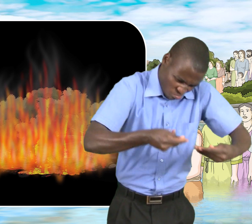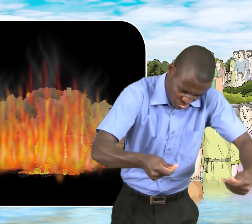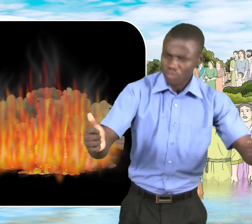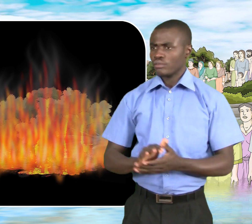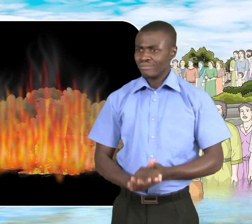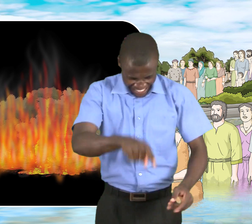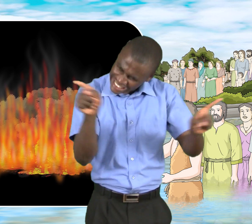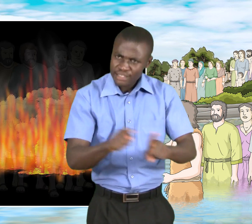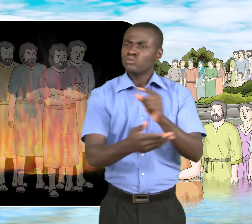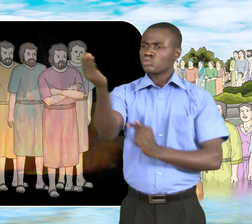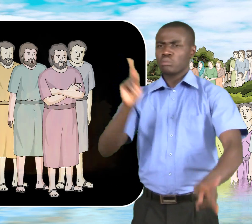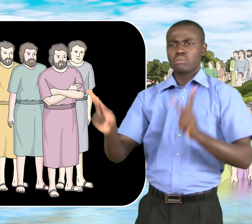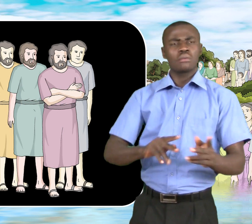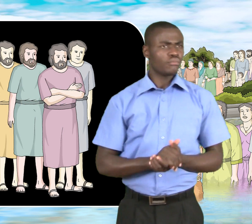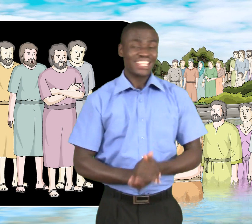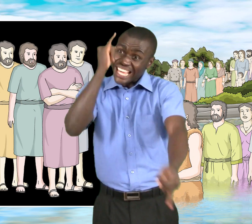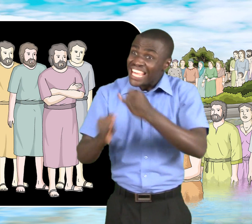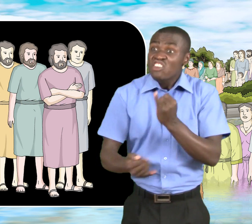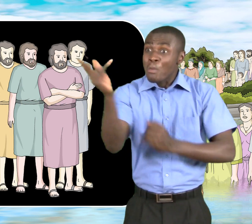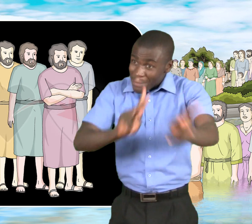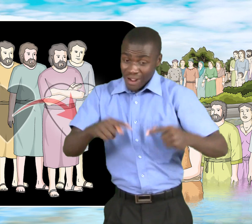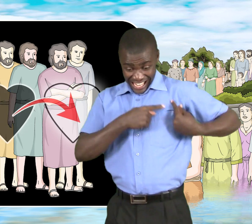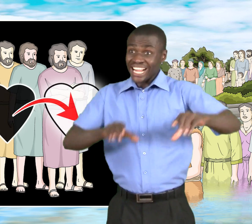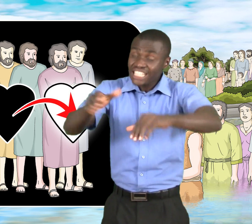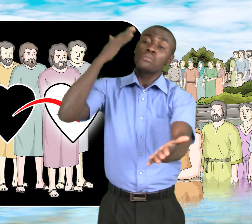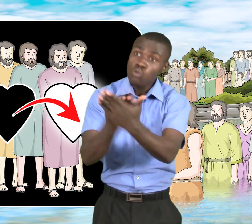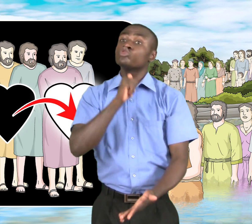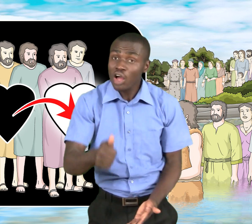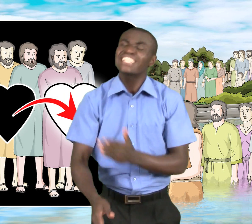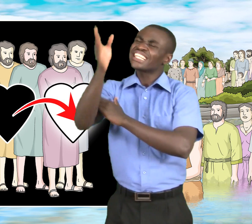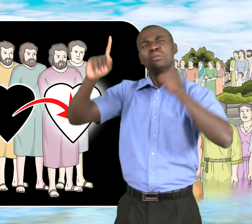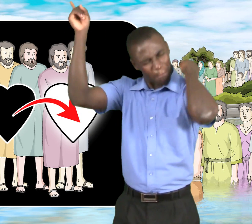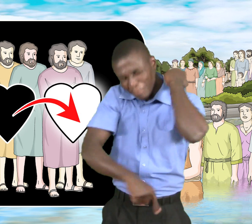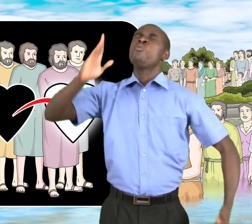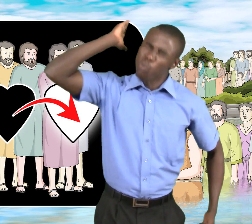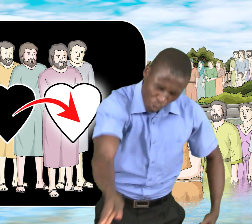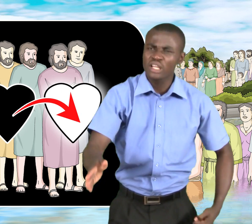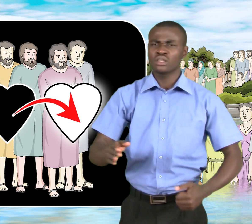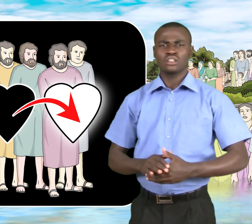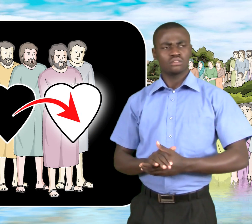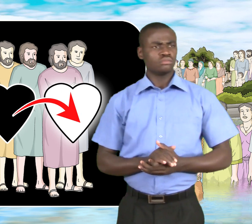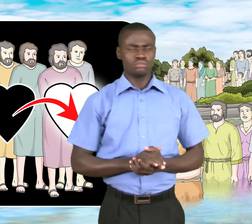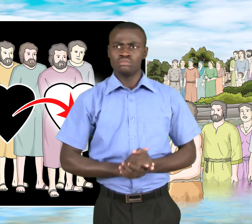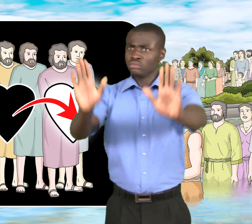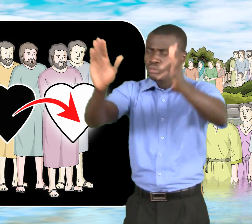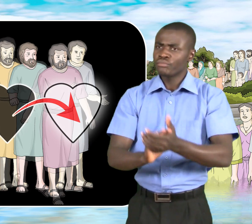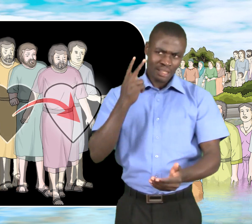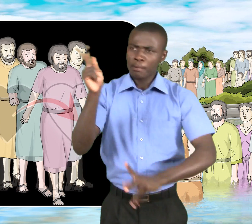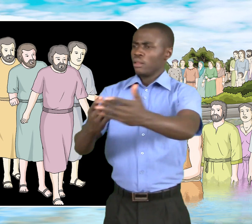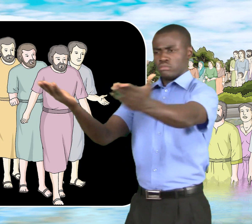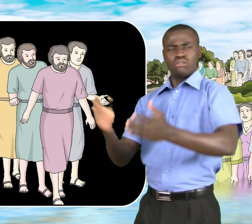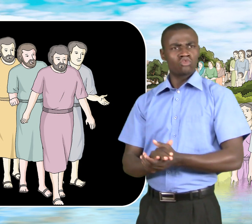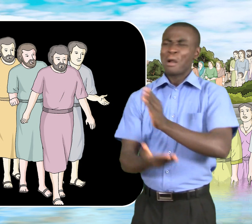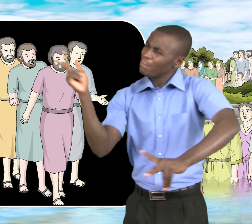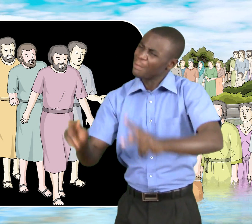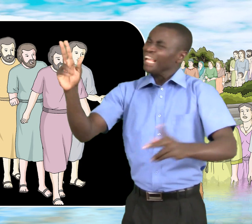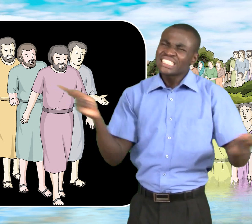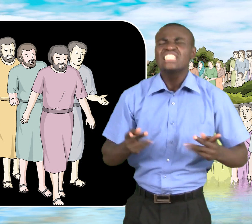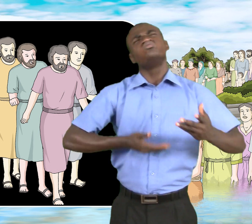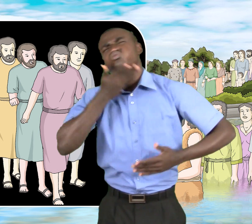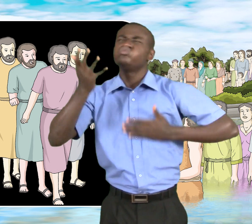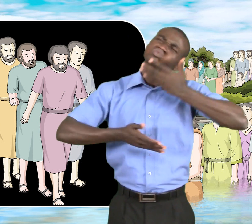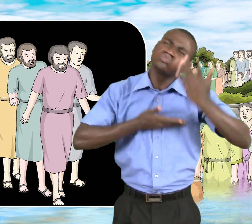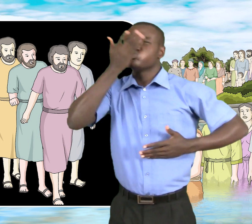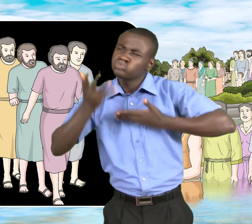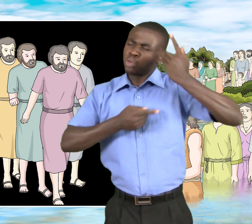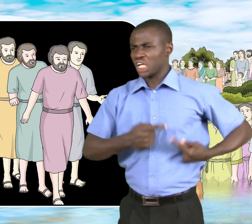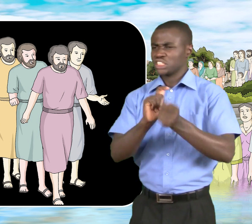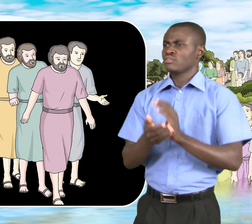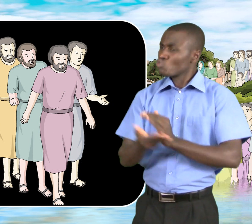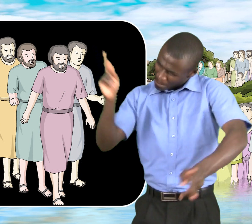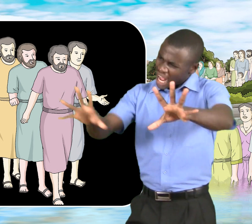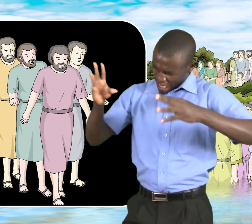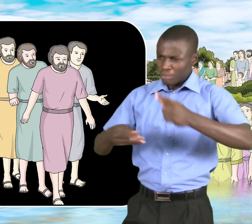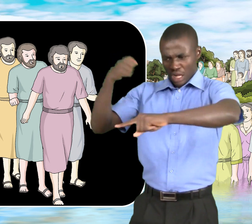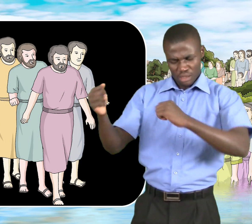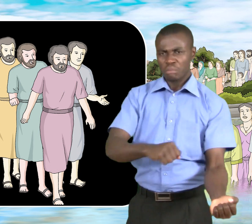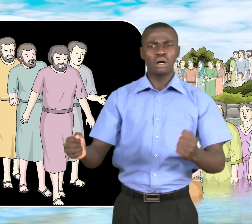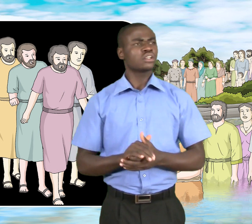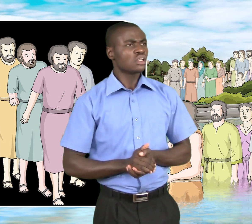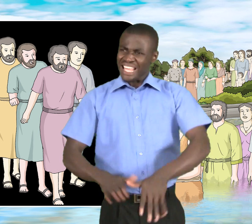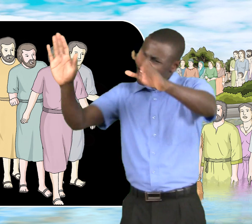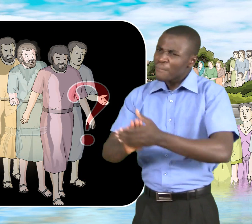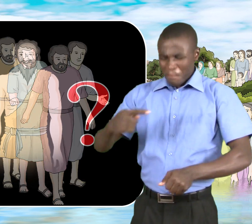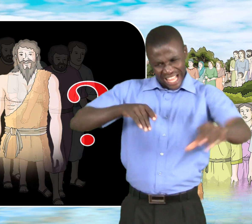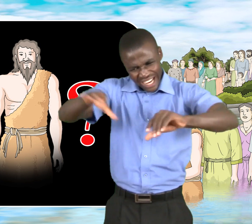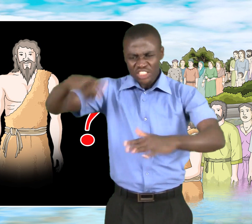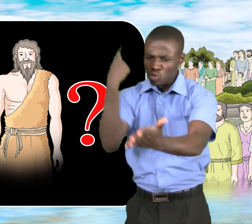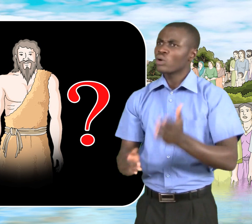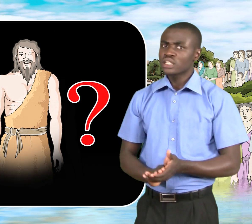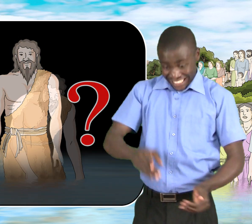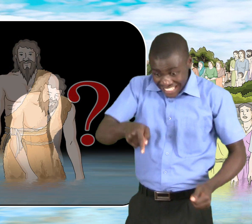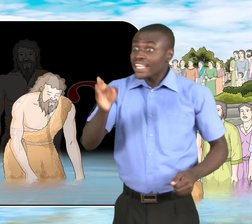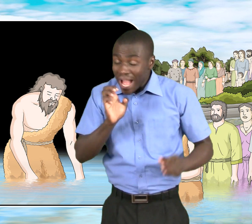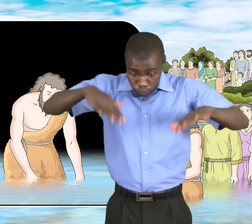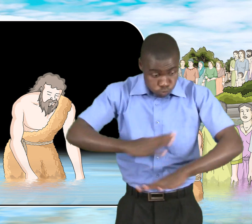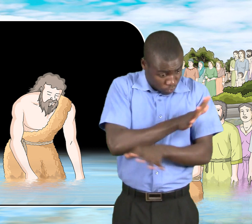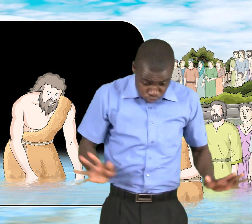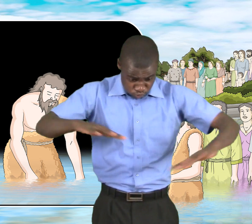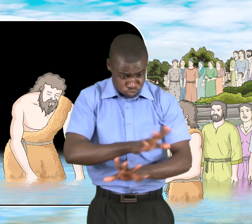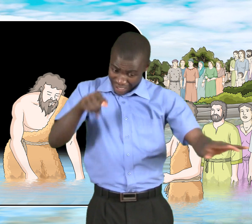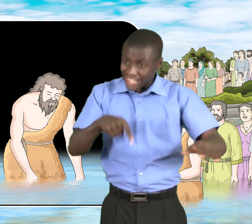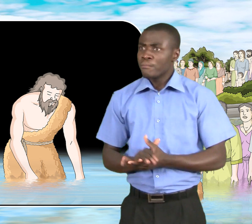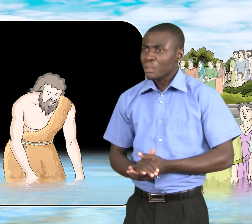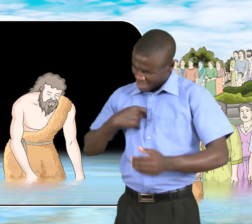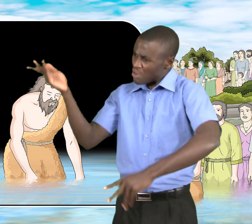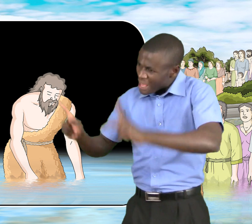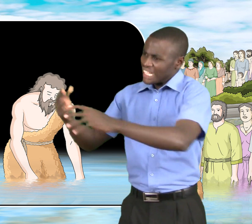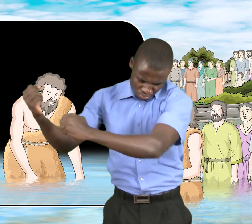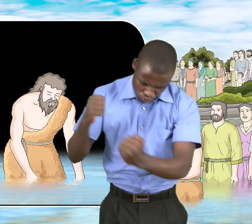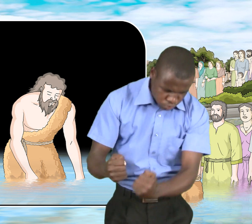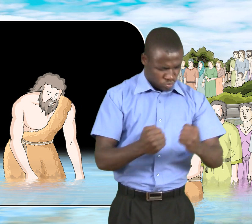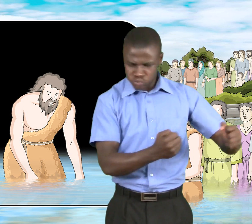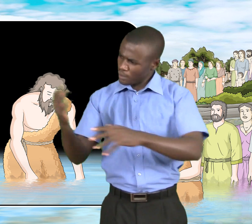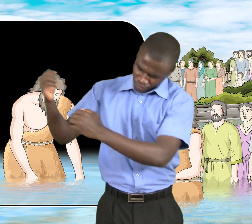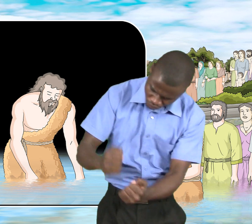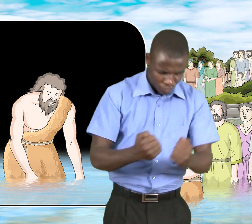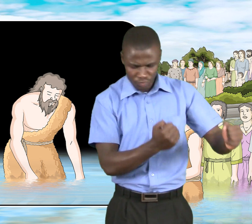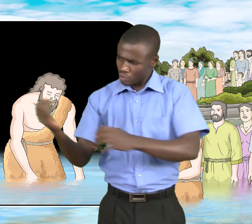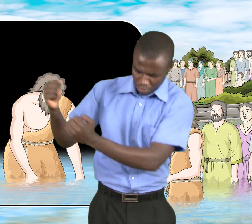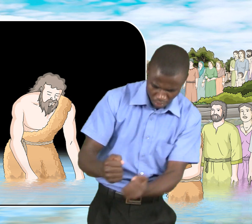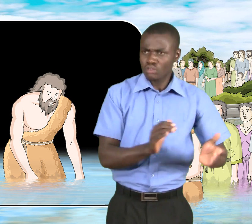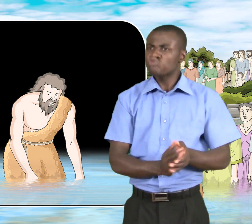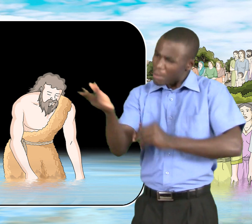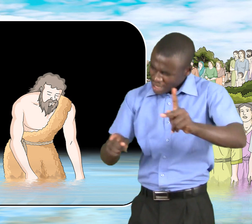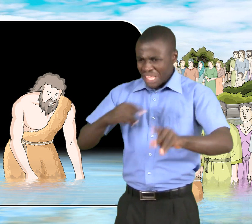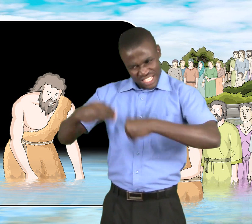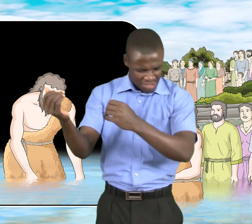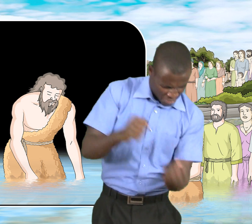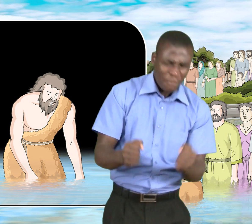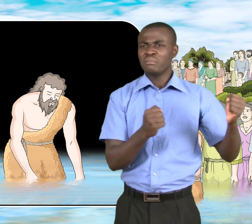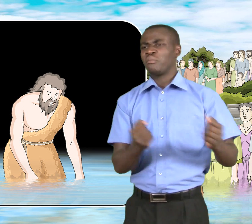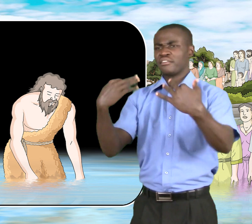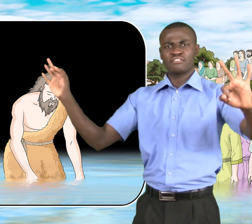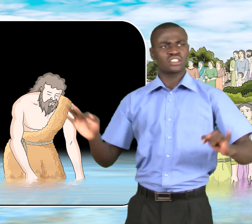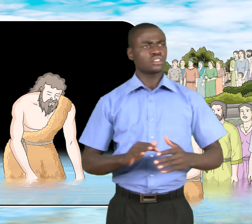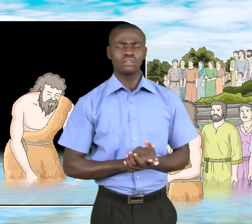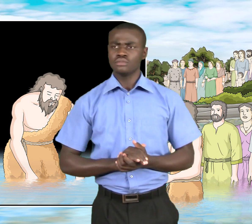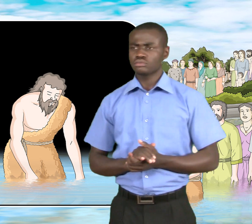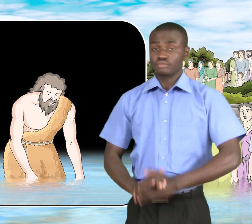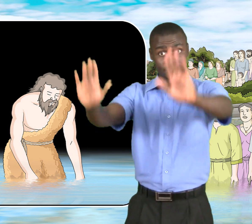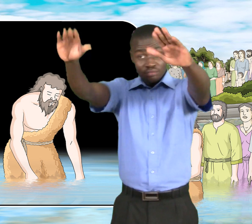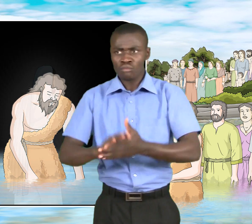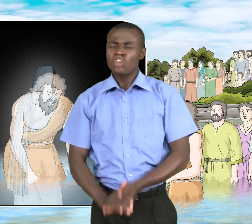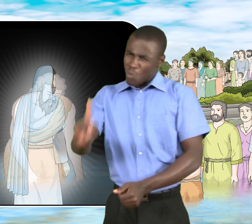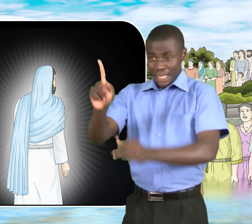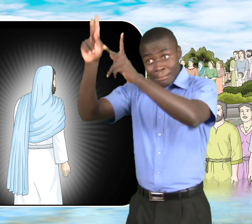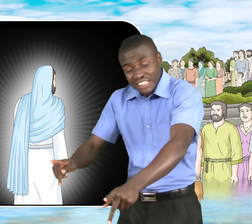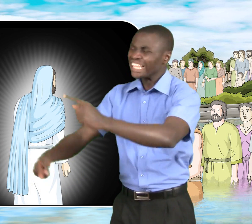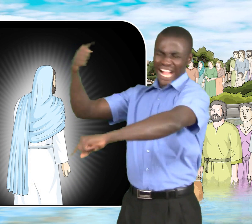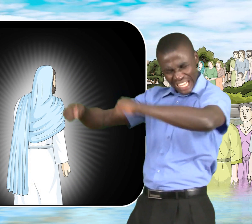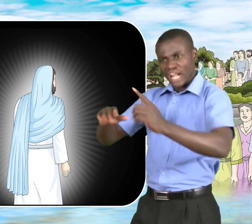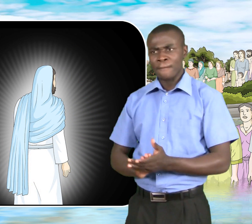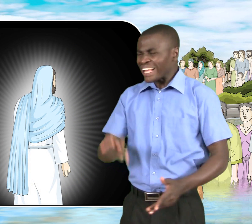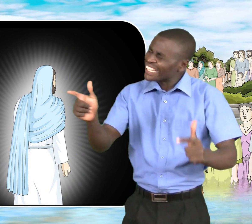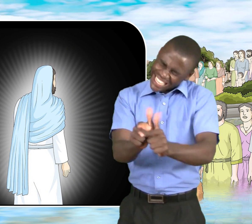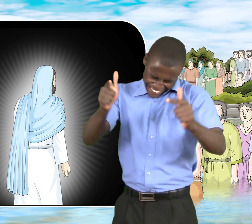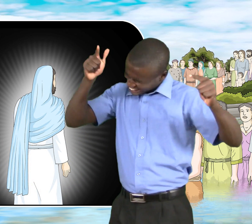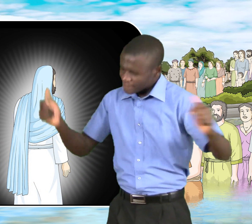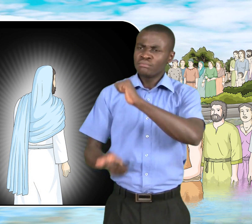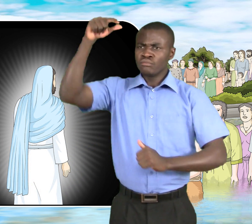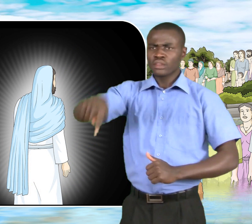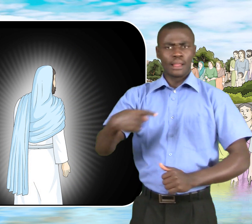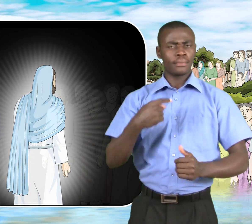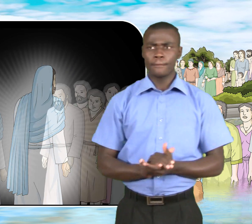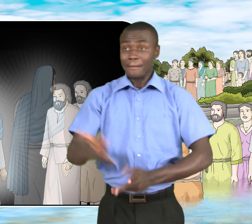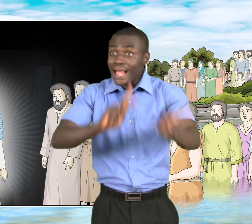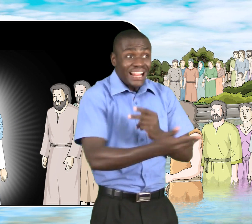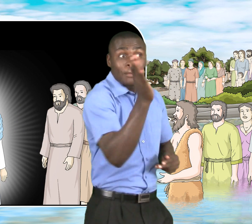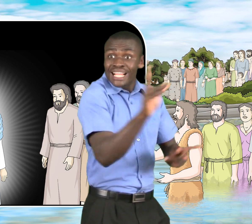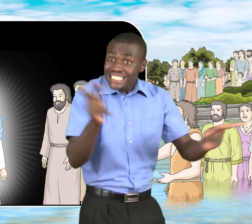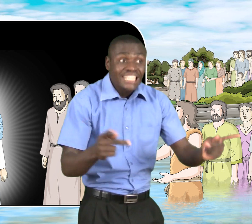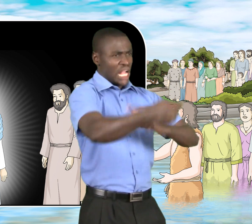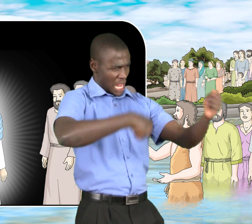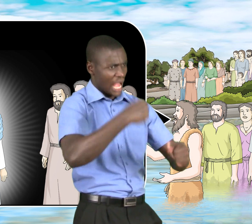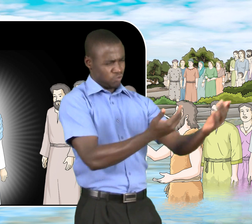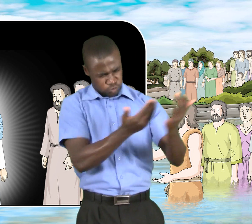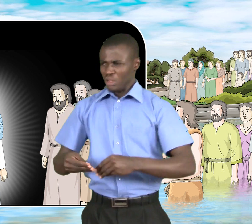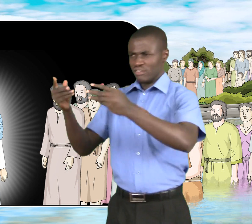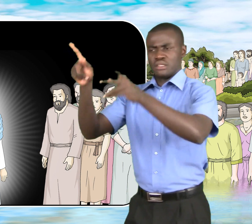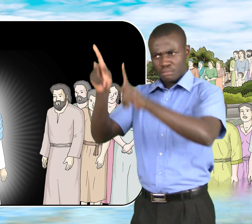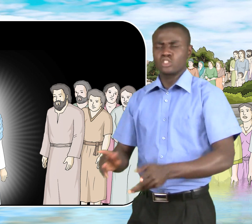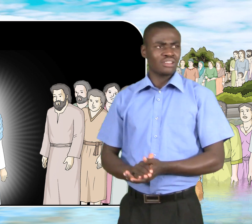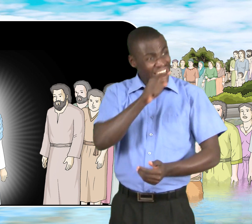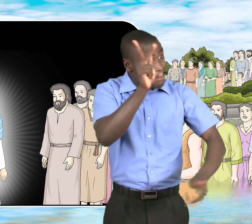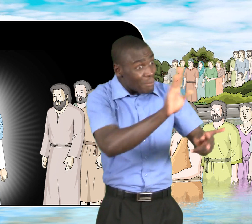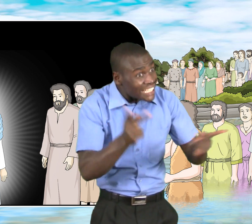I baptize you with water for repentance, but after me will come One more powerful than I, whose sandals I am not worthy to carry.